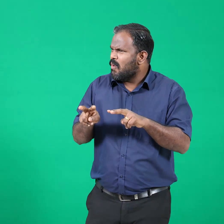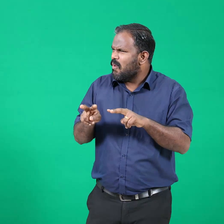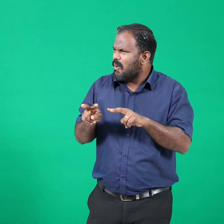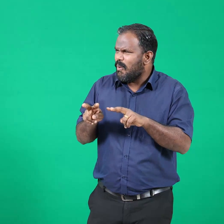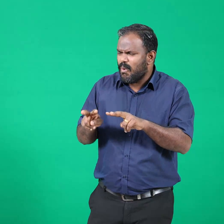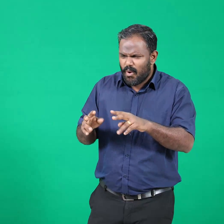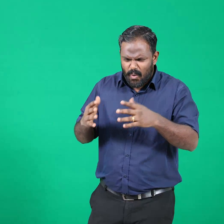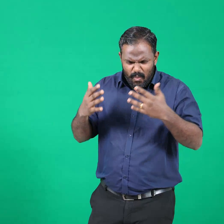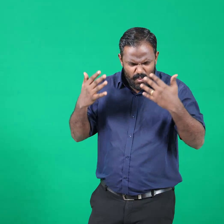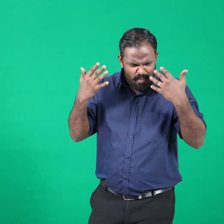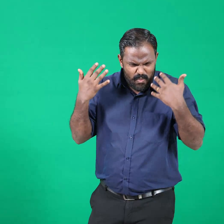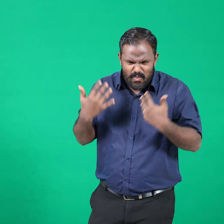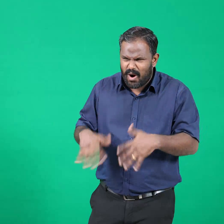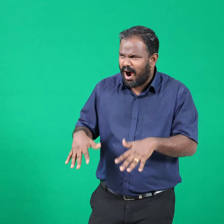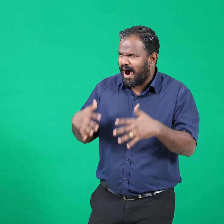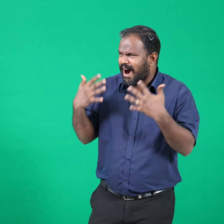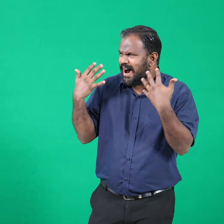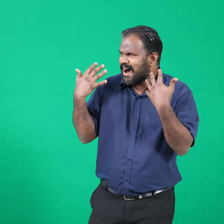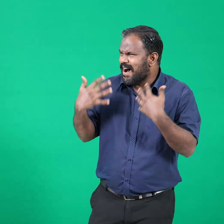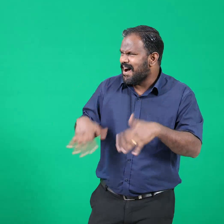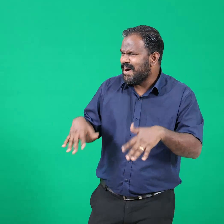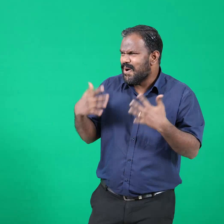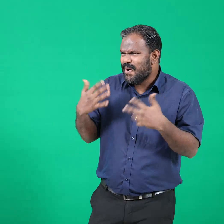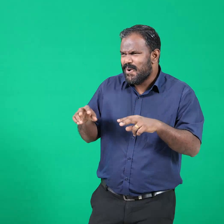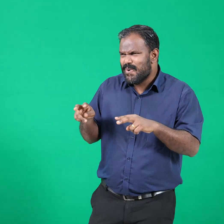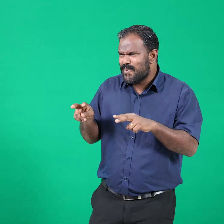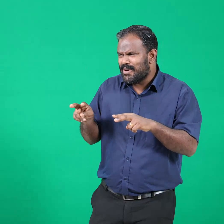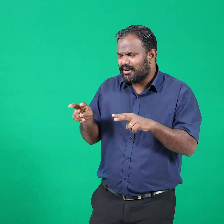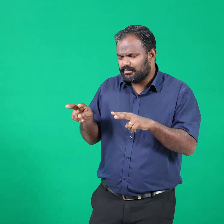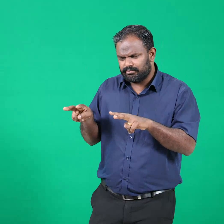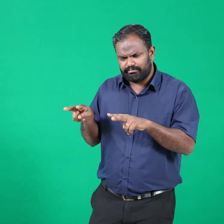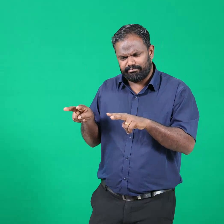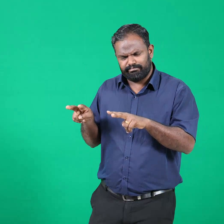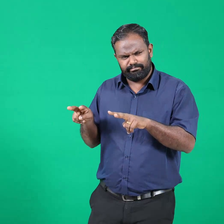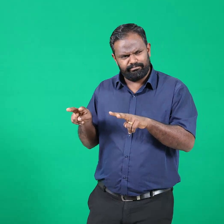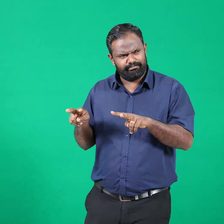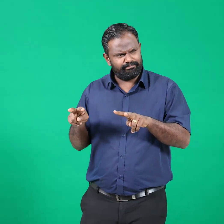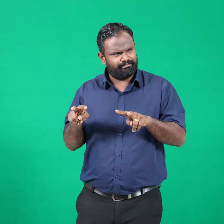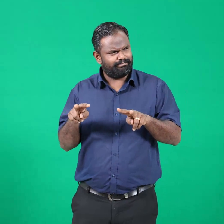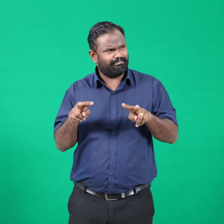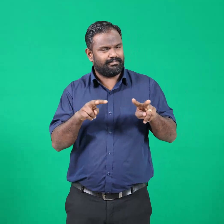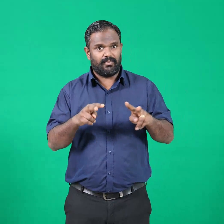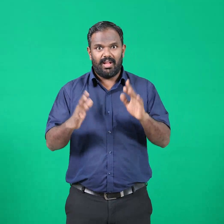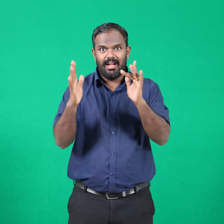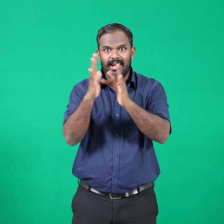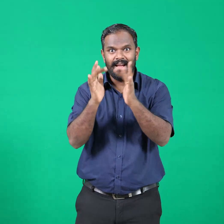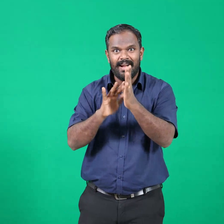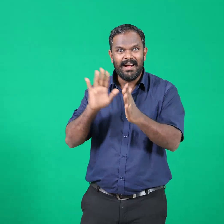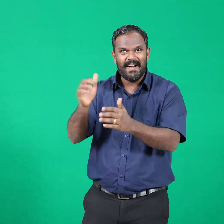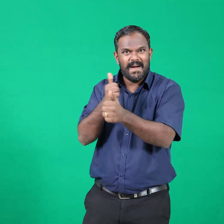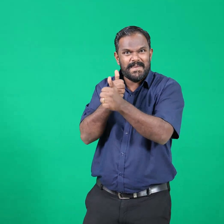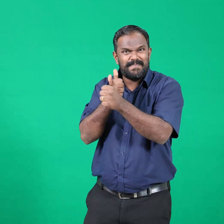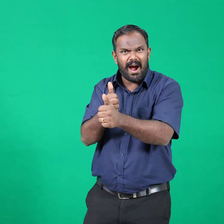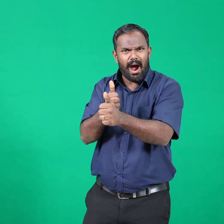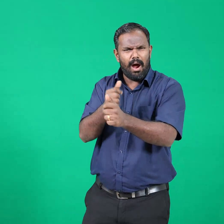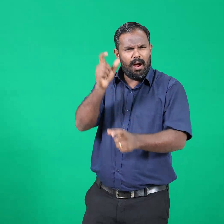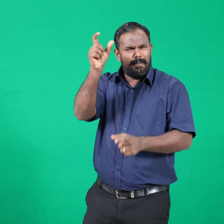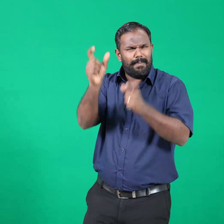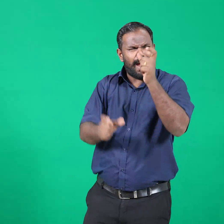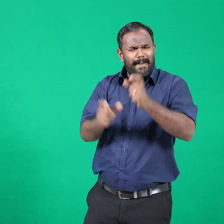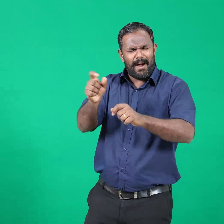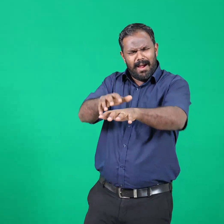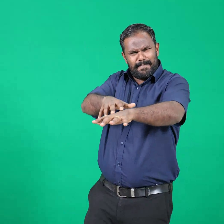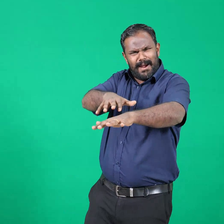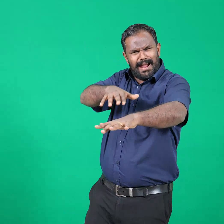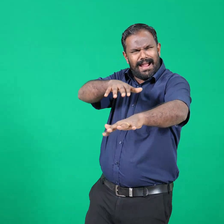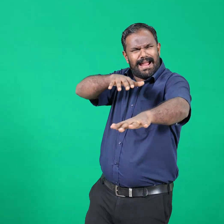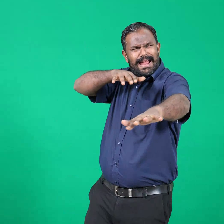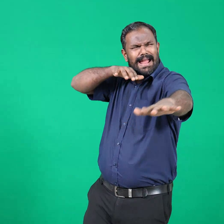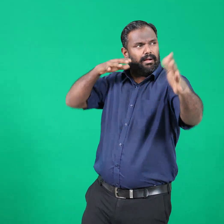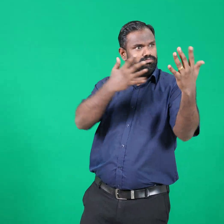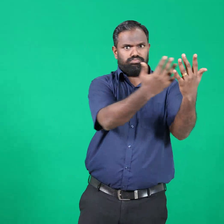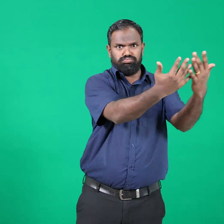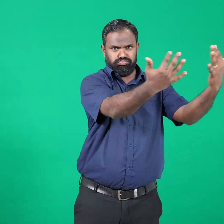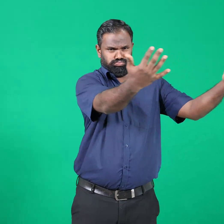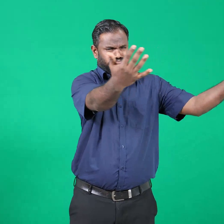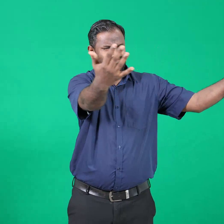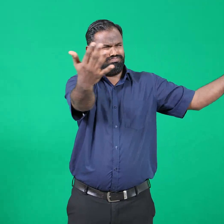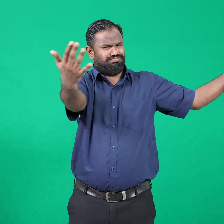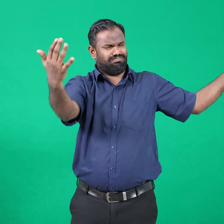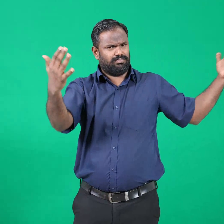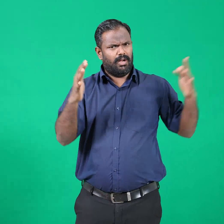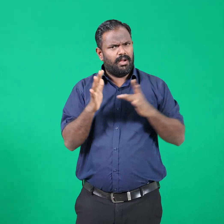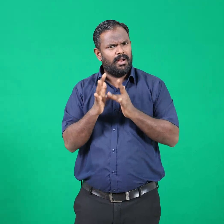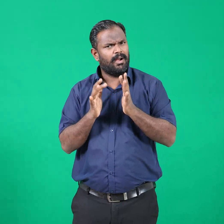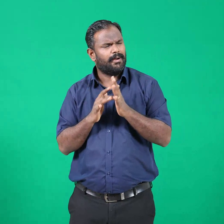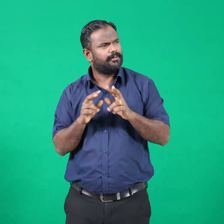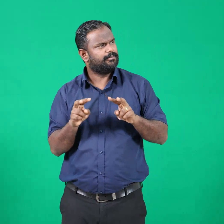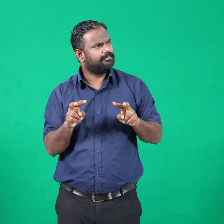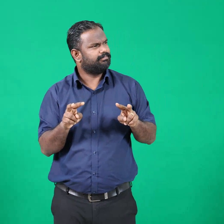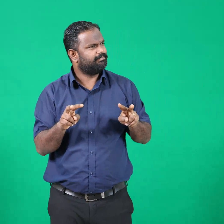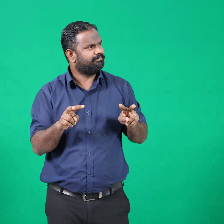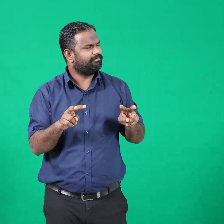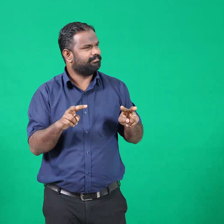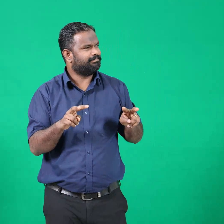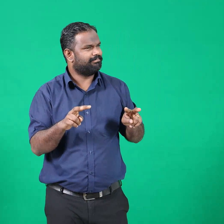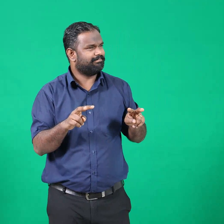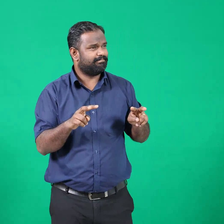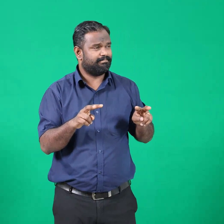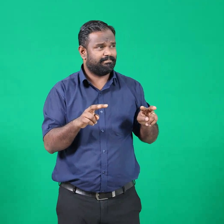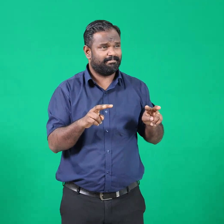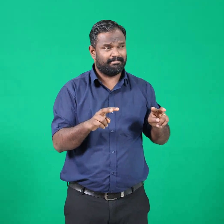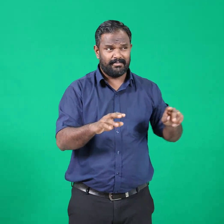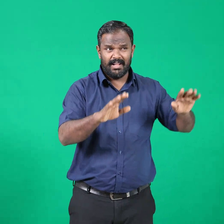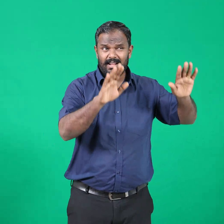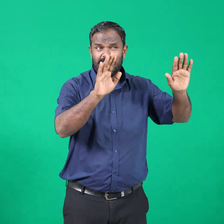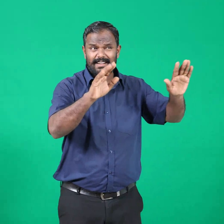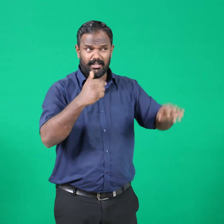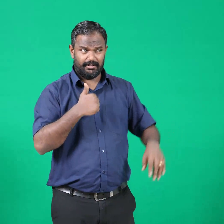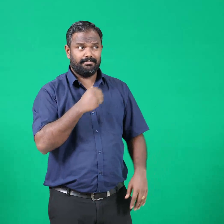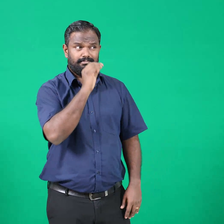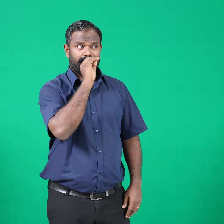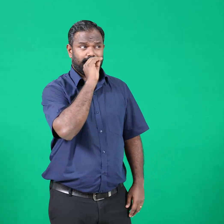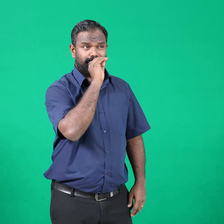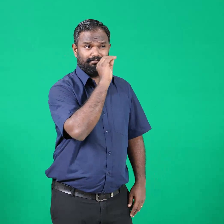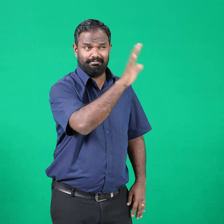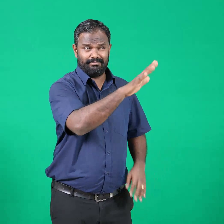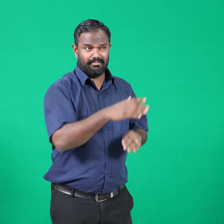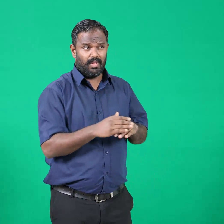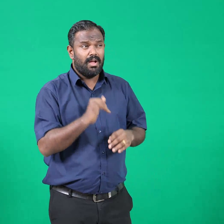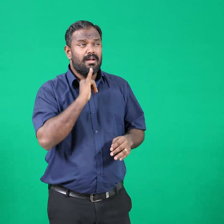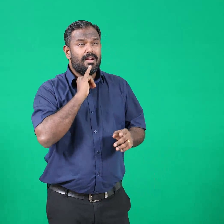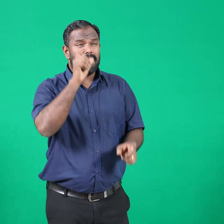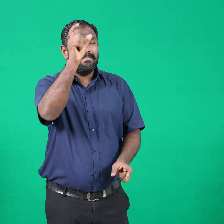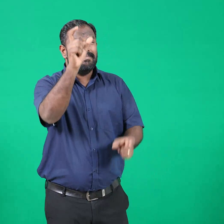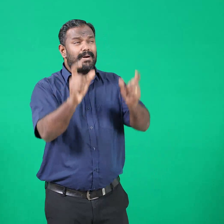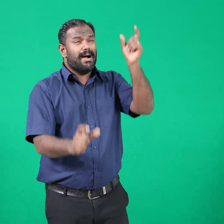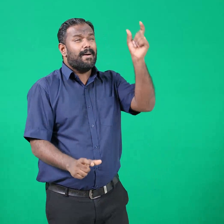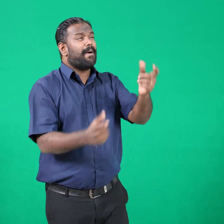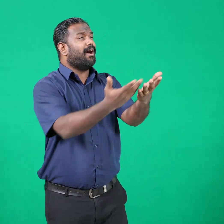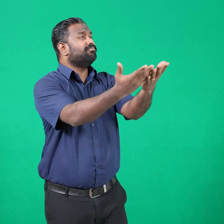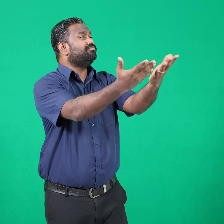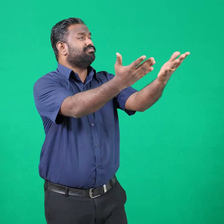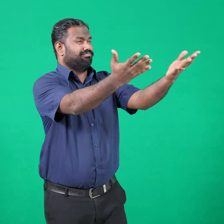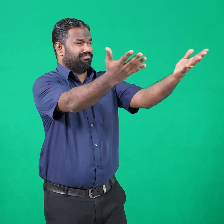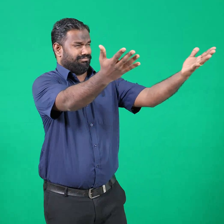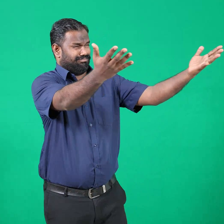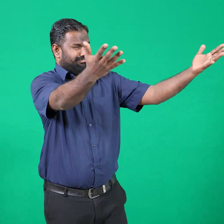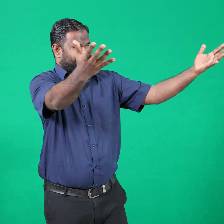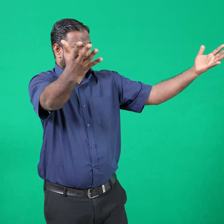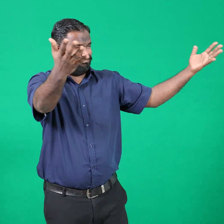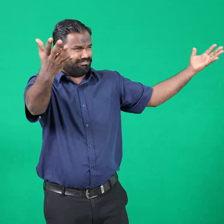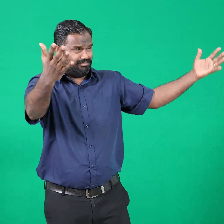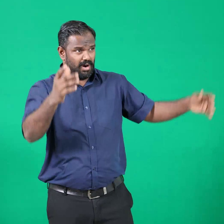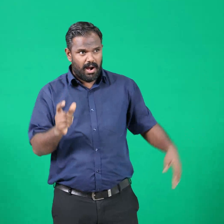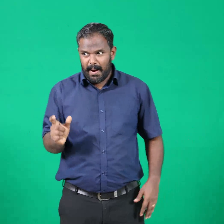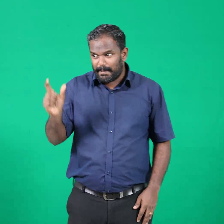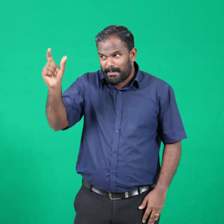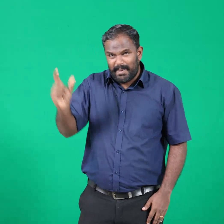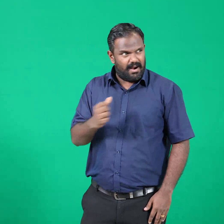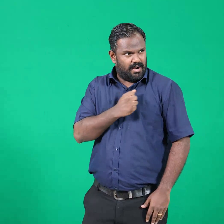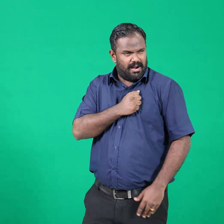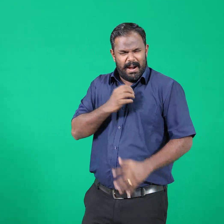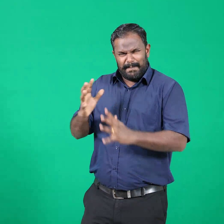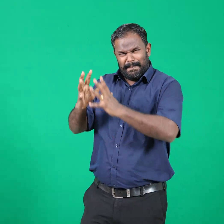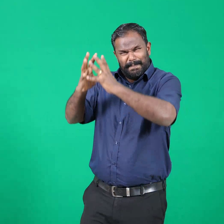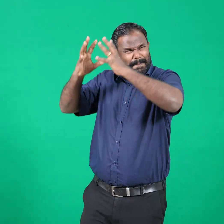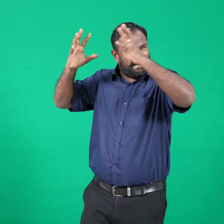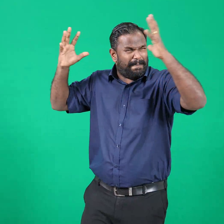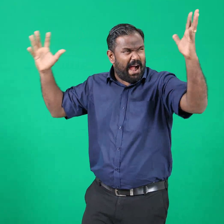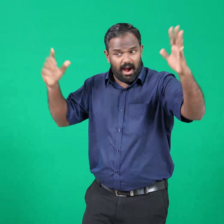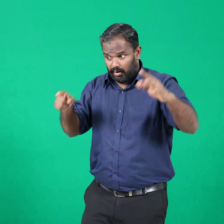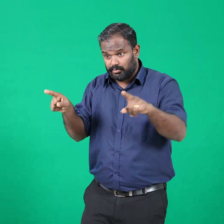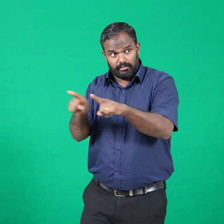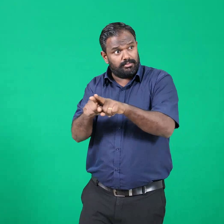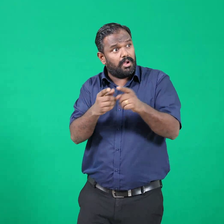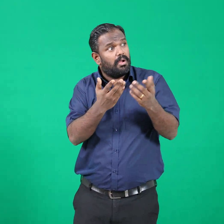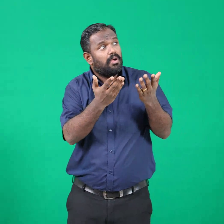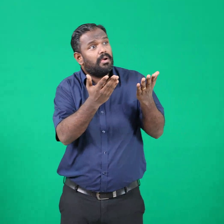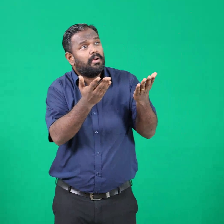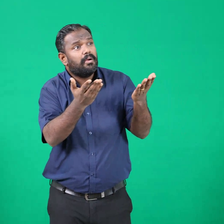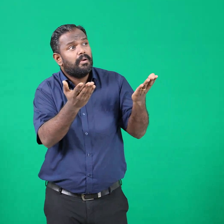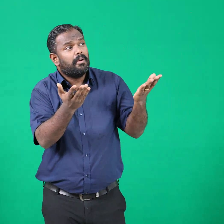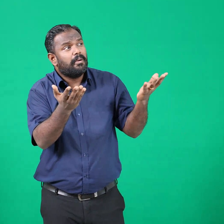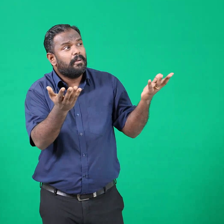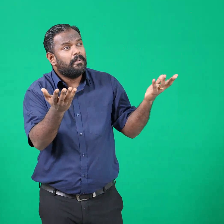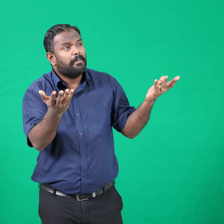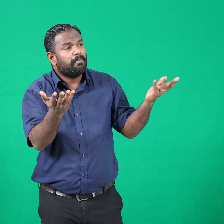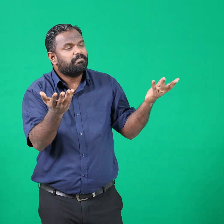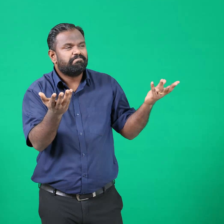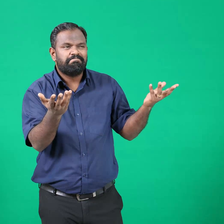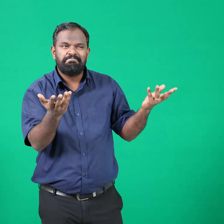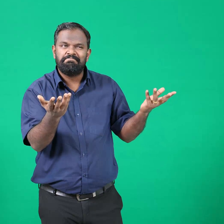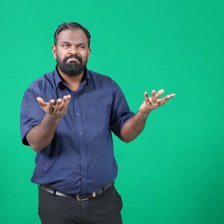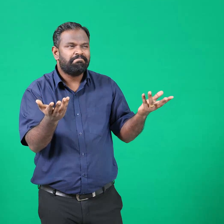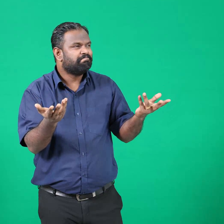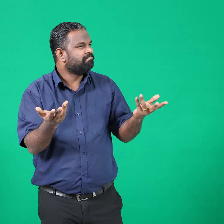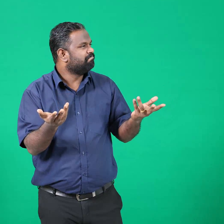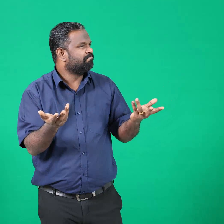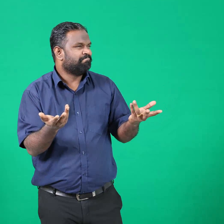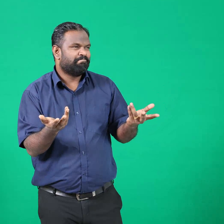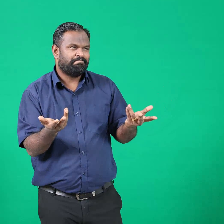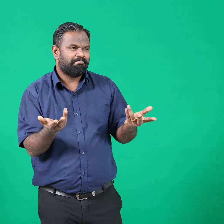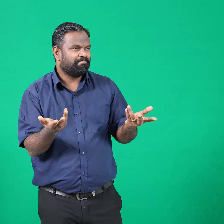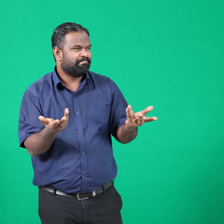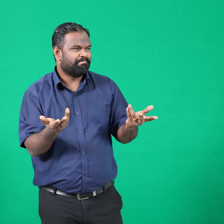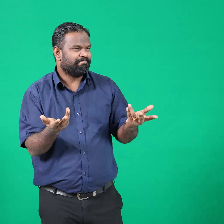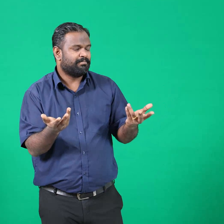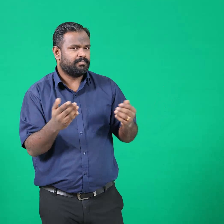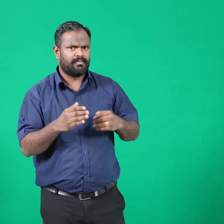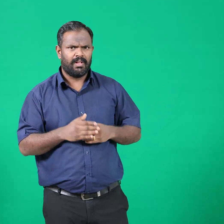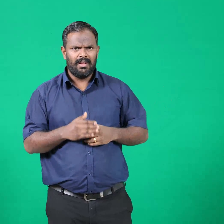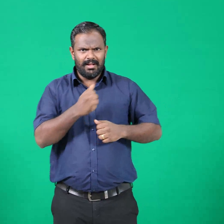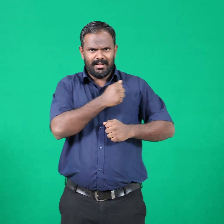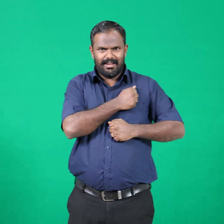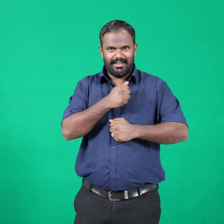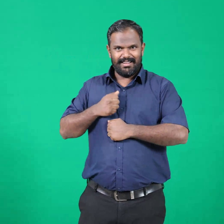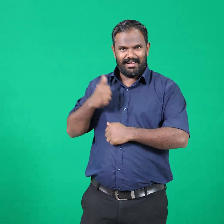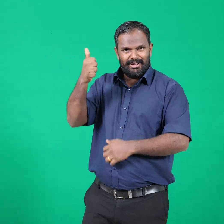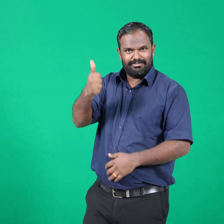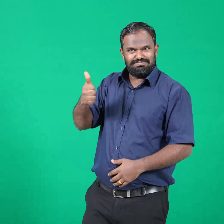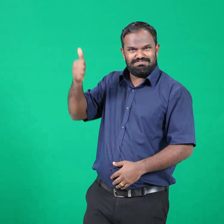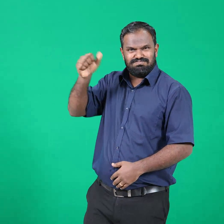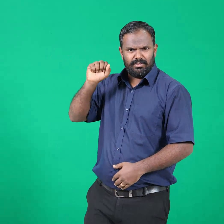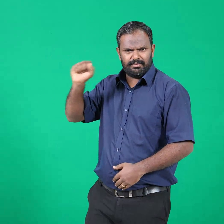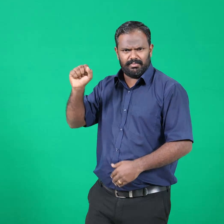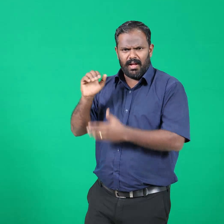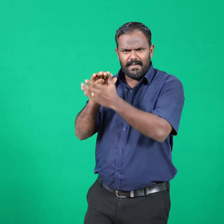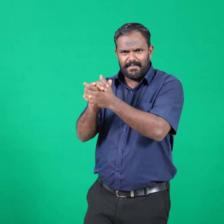Turning to the crowd following Him, He said, "I tell you, not even in Israel have I found such great faith."